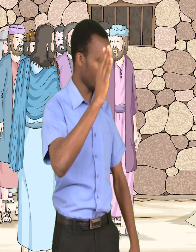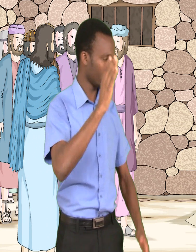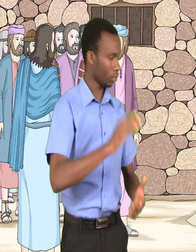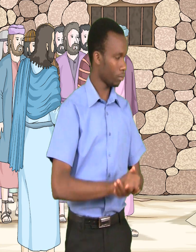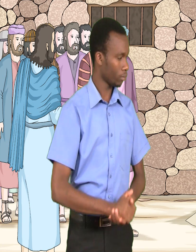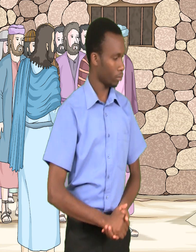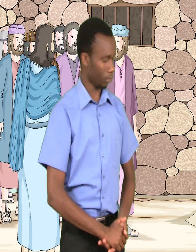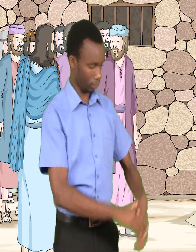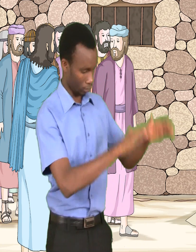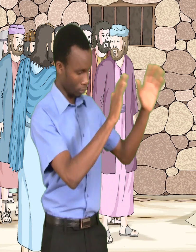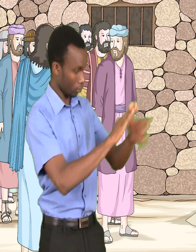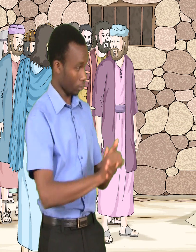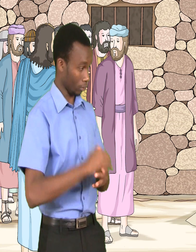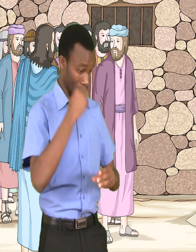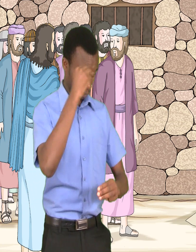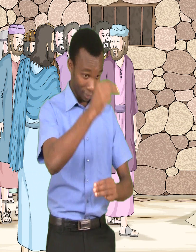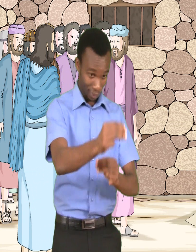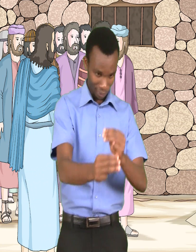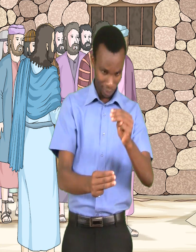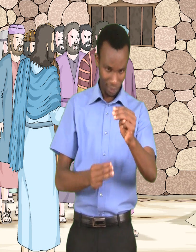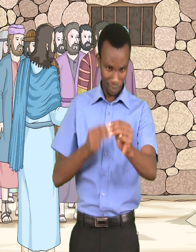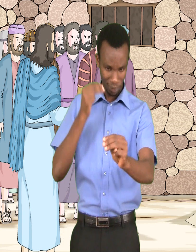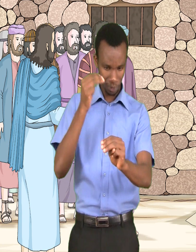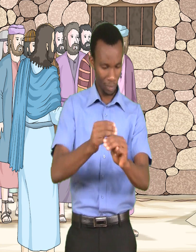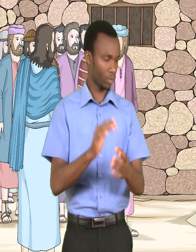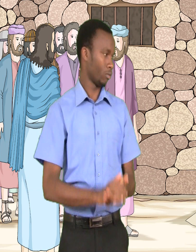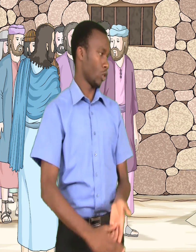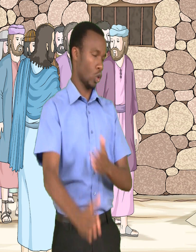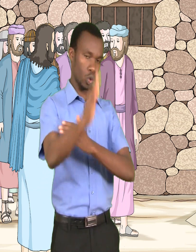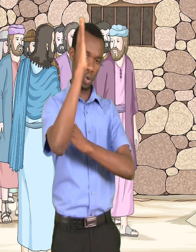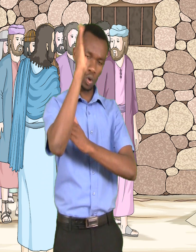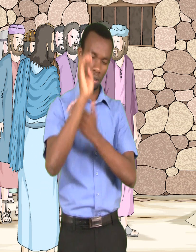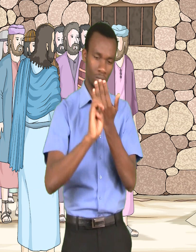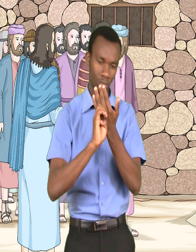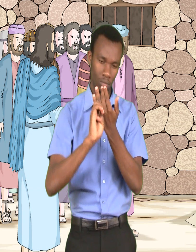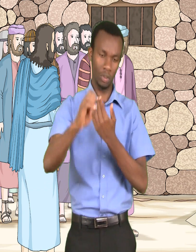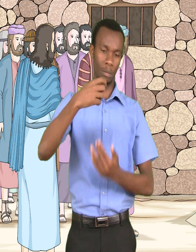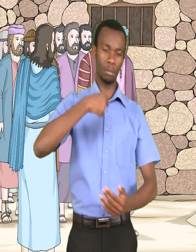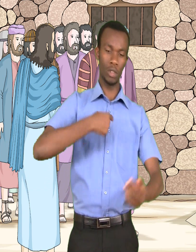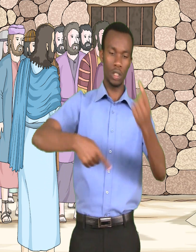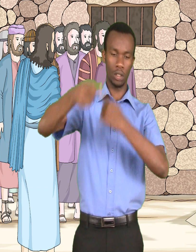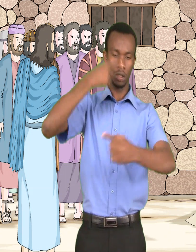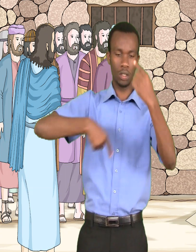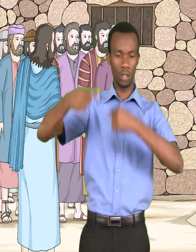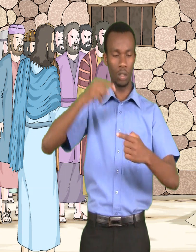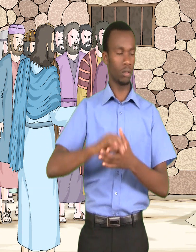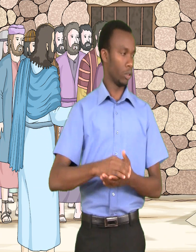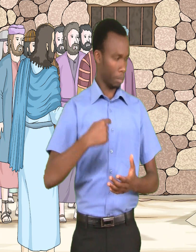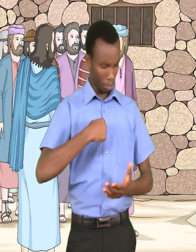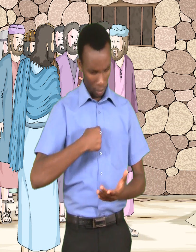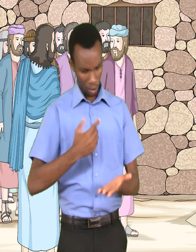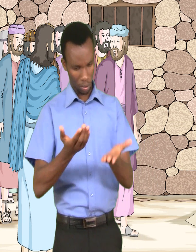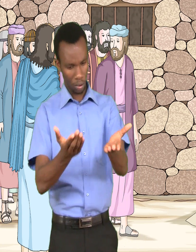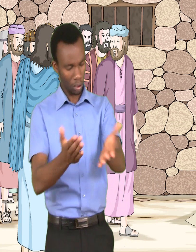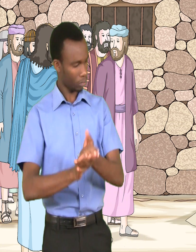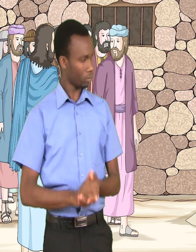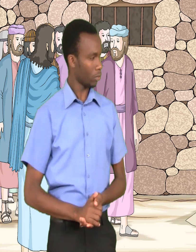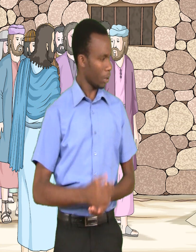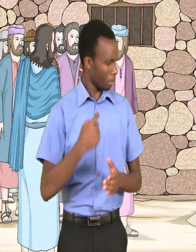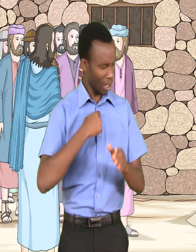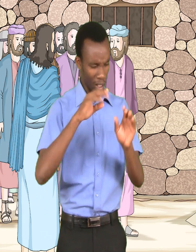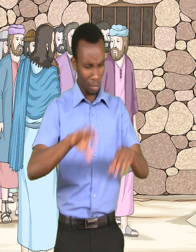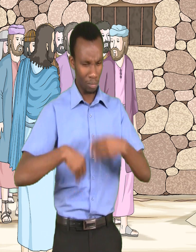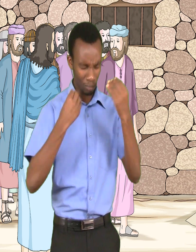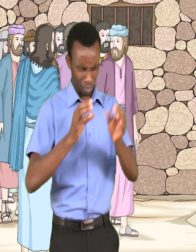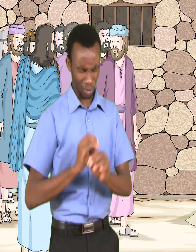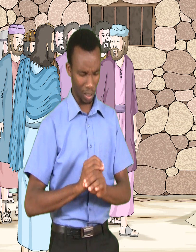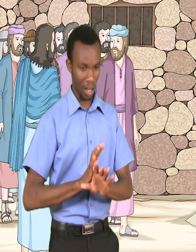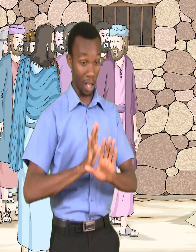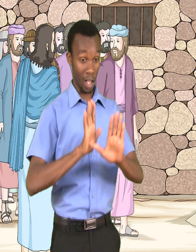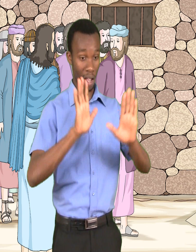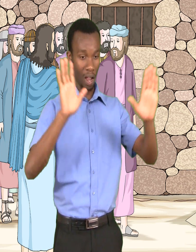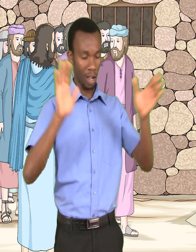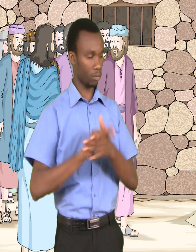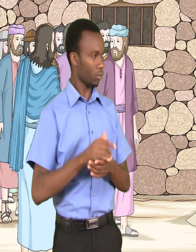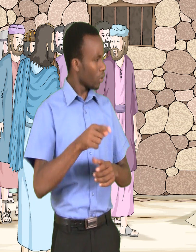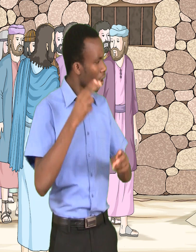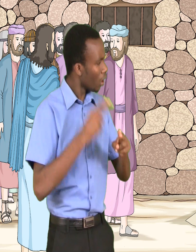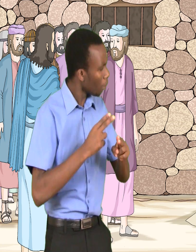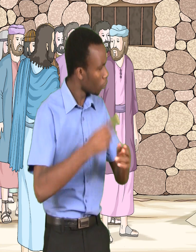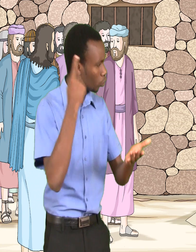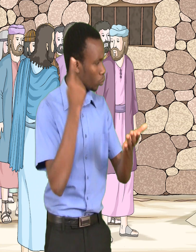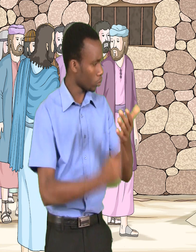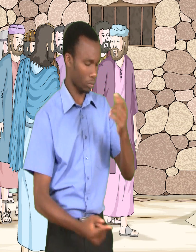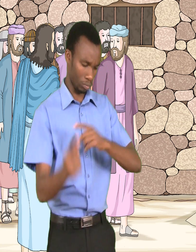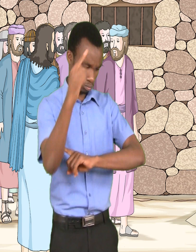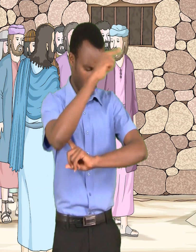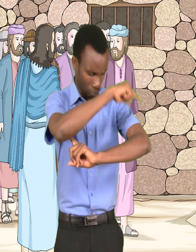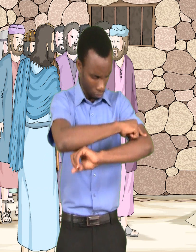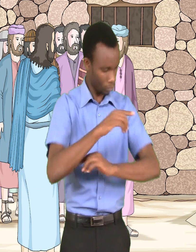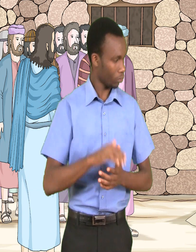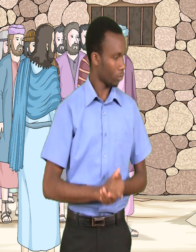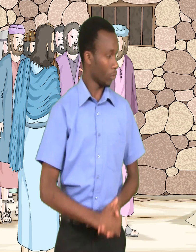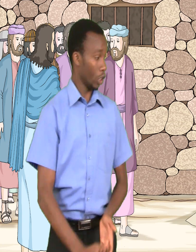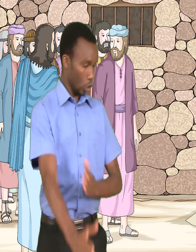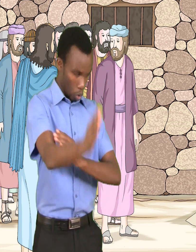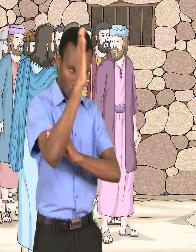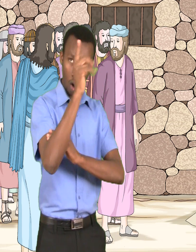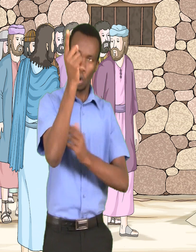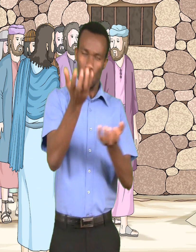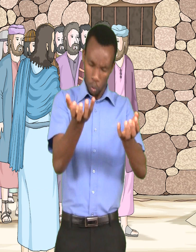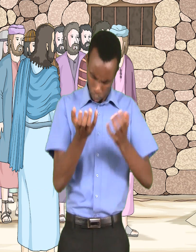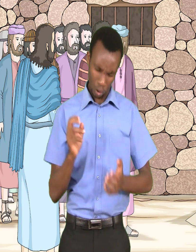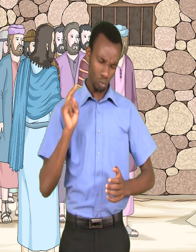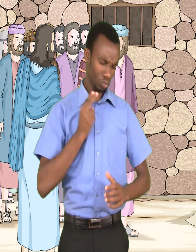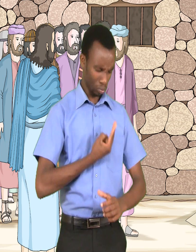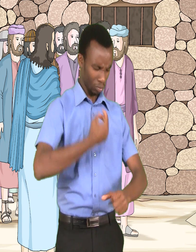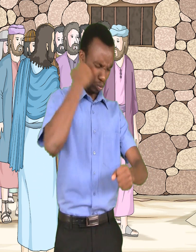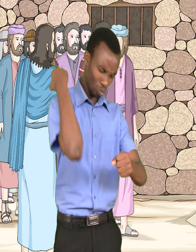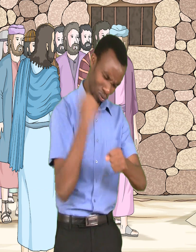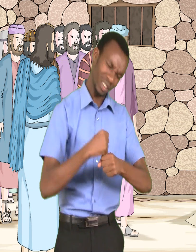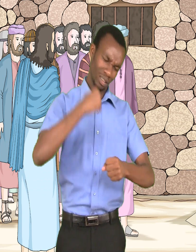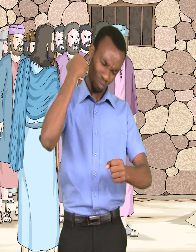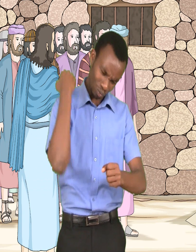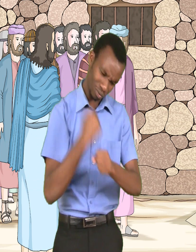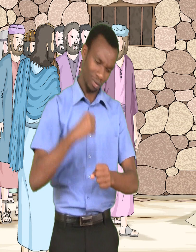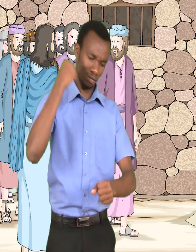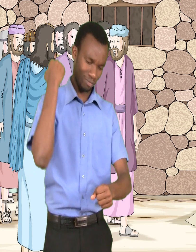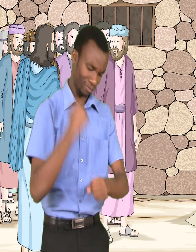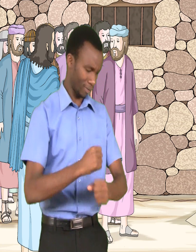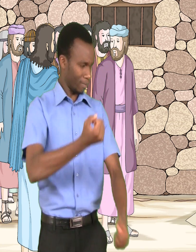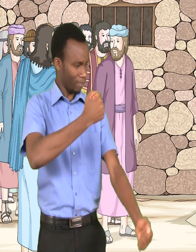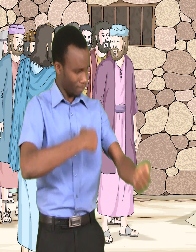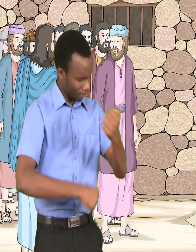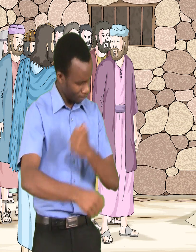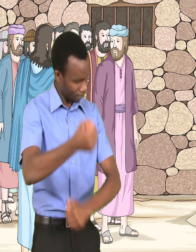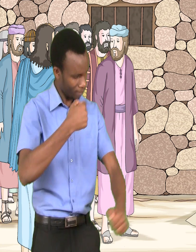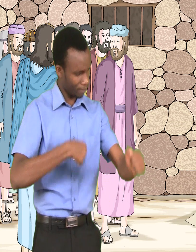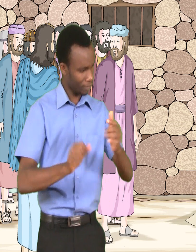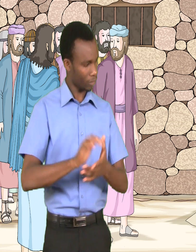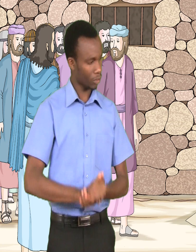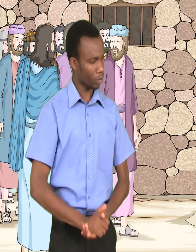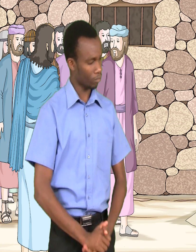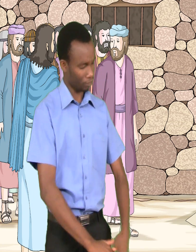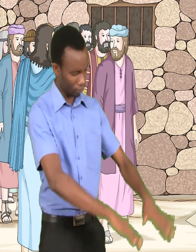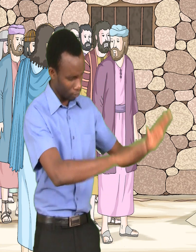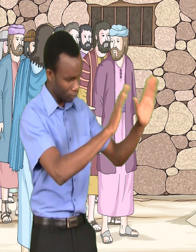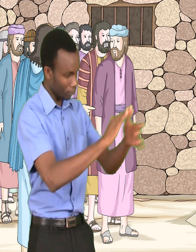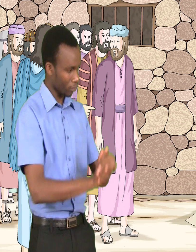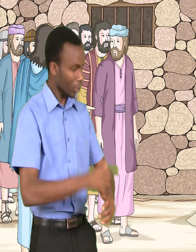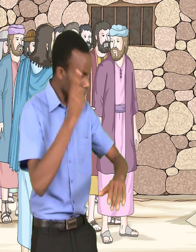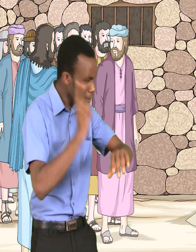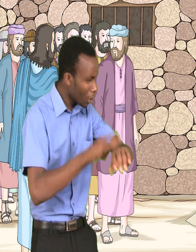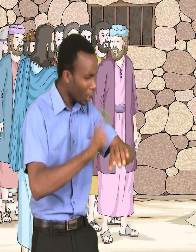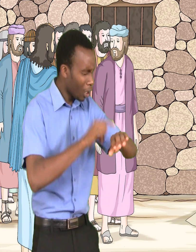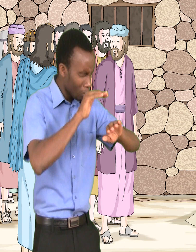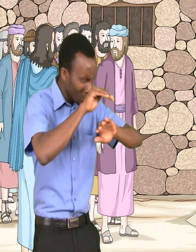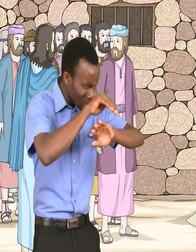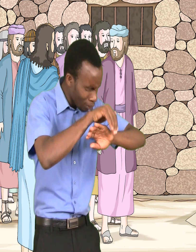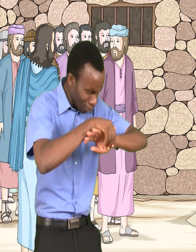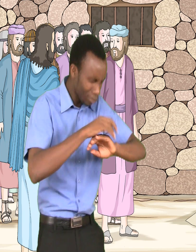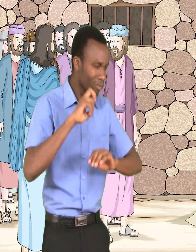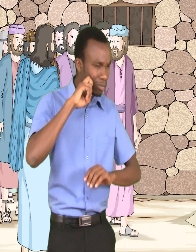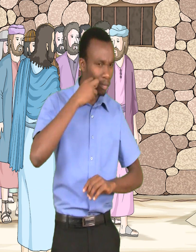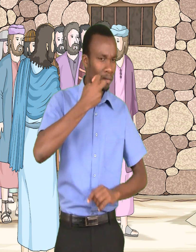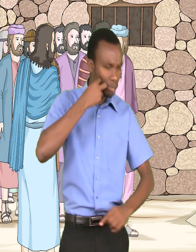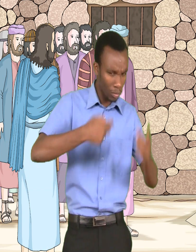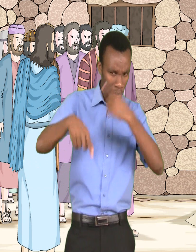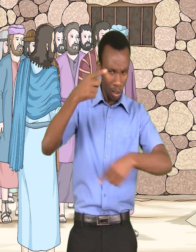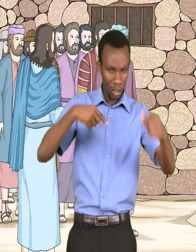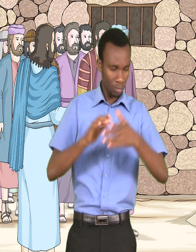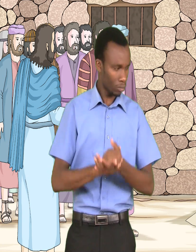While it is daytime, we must do the works of Him who sent Me.